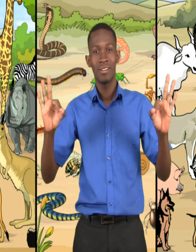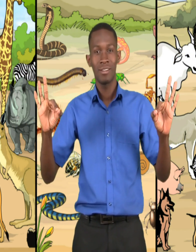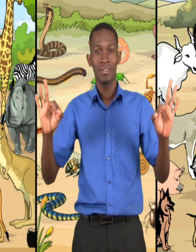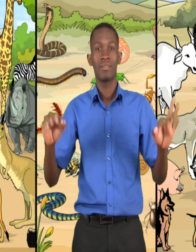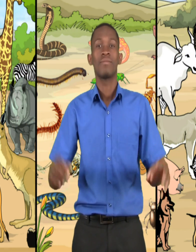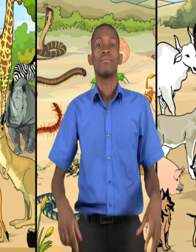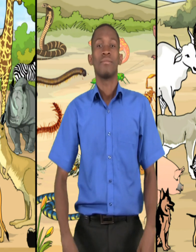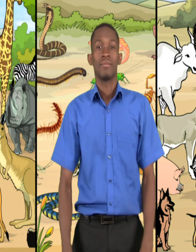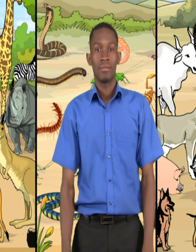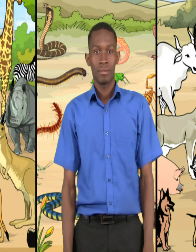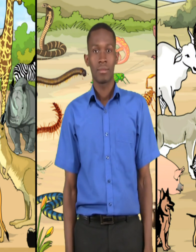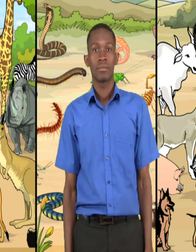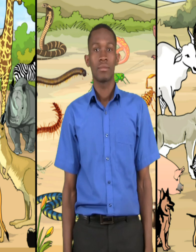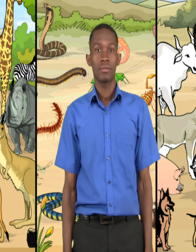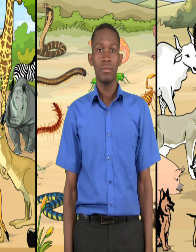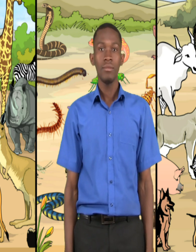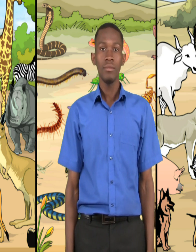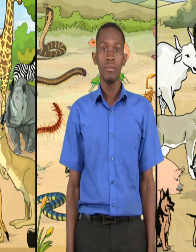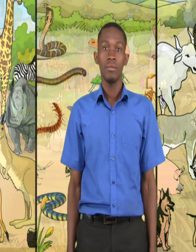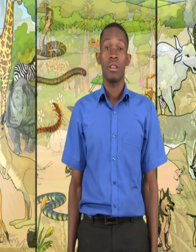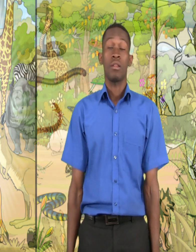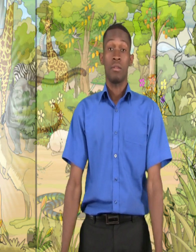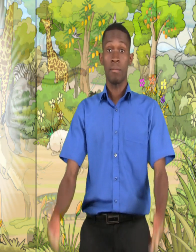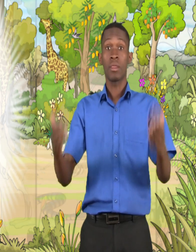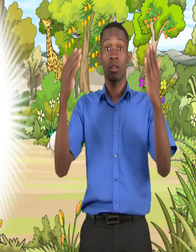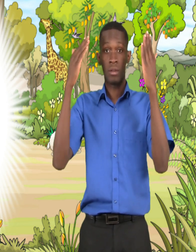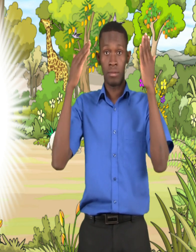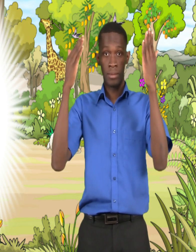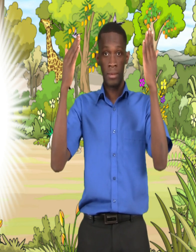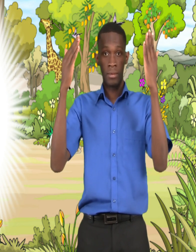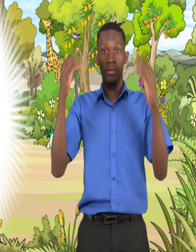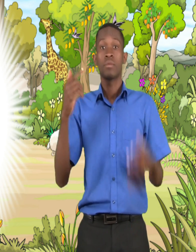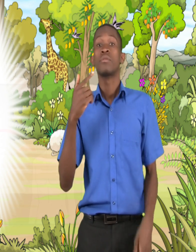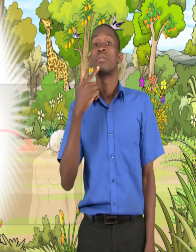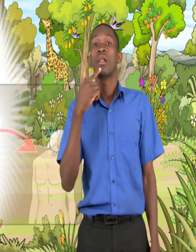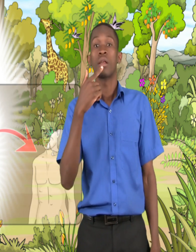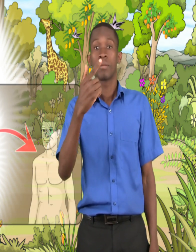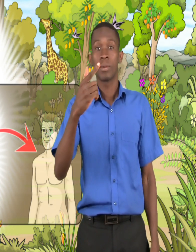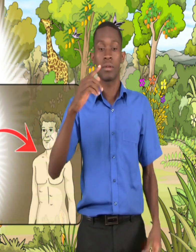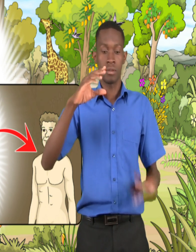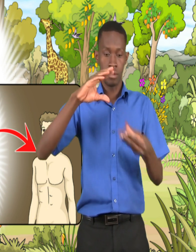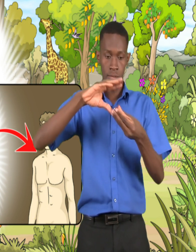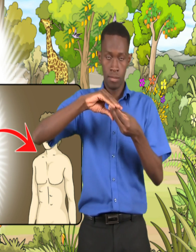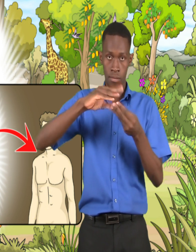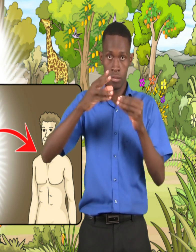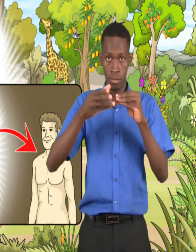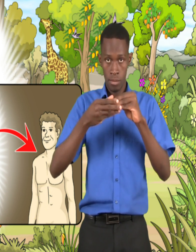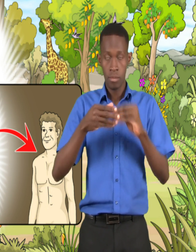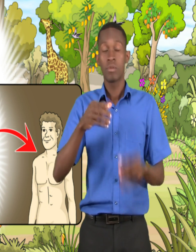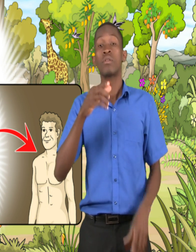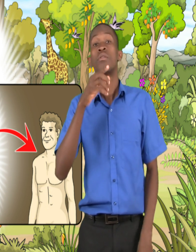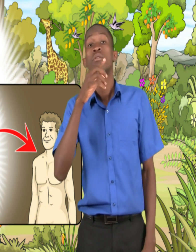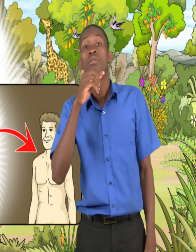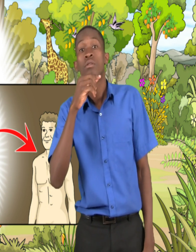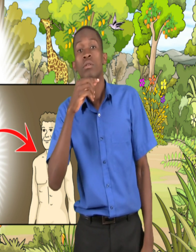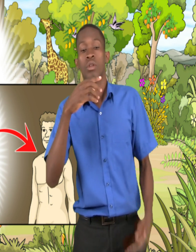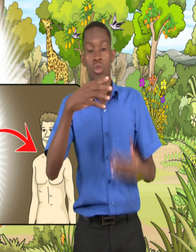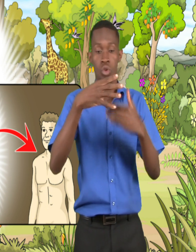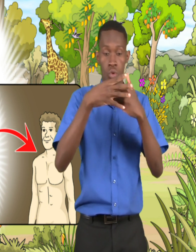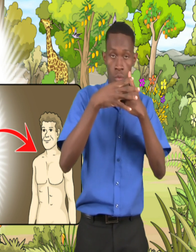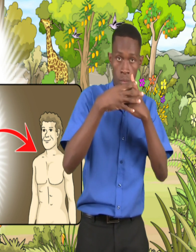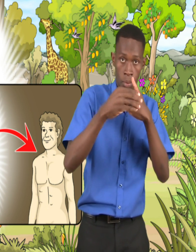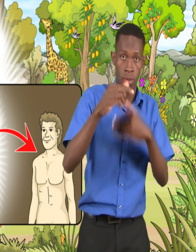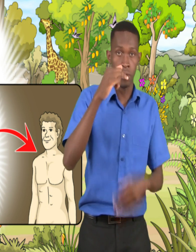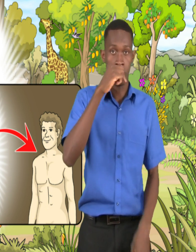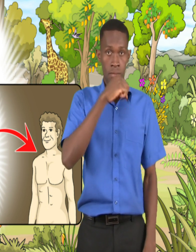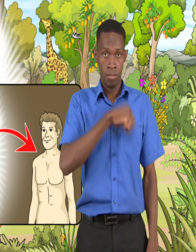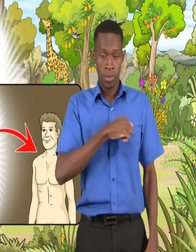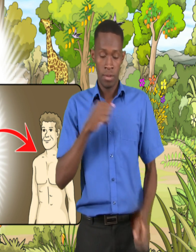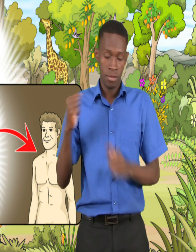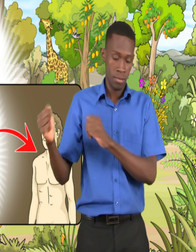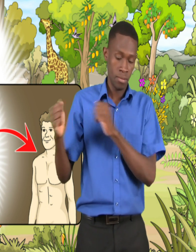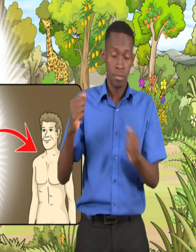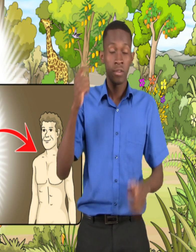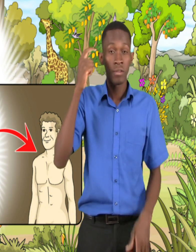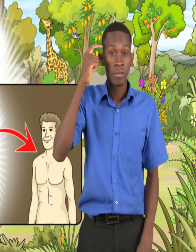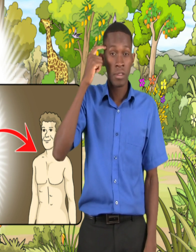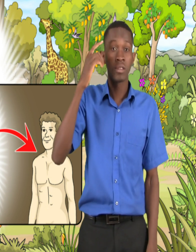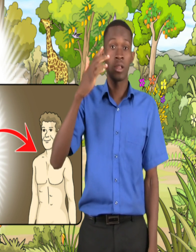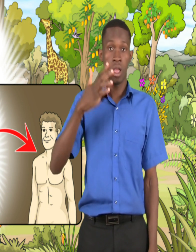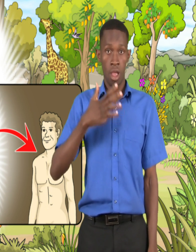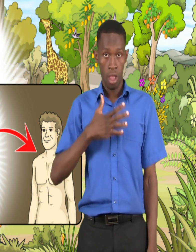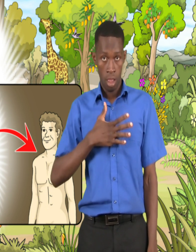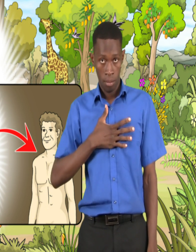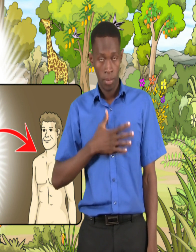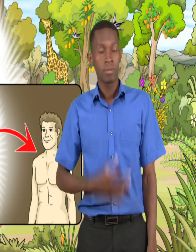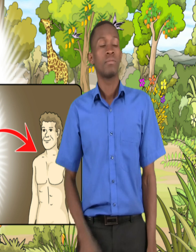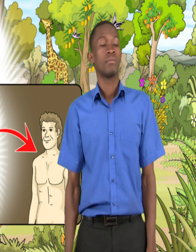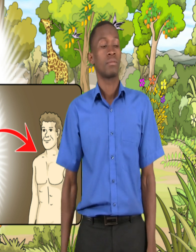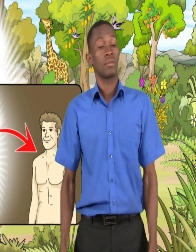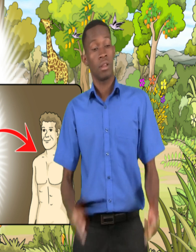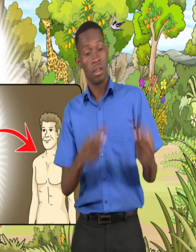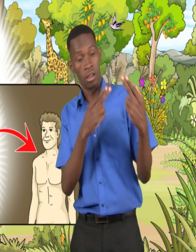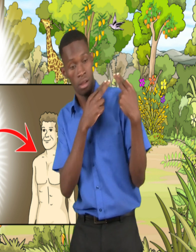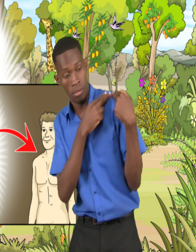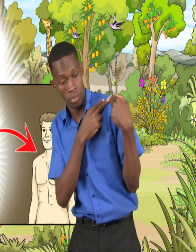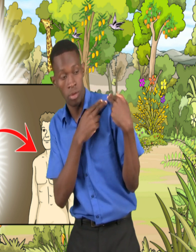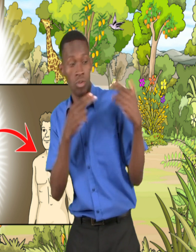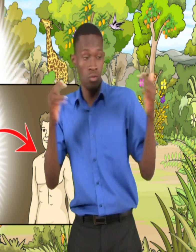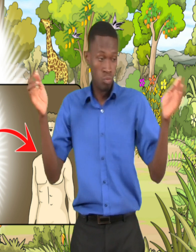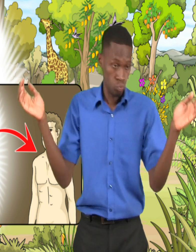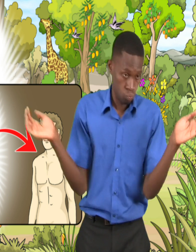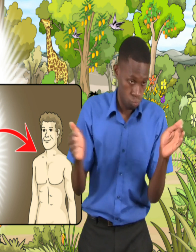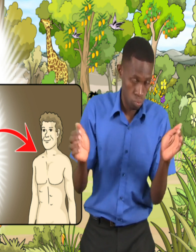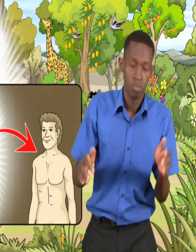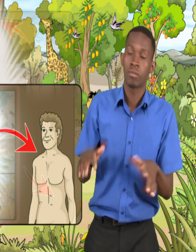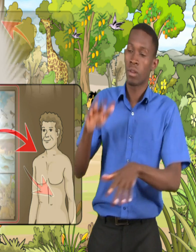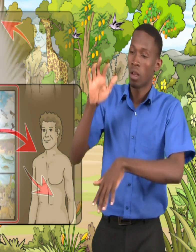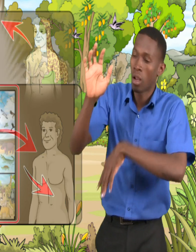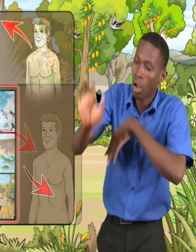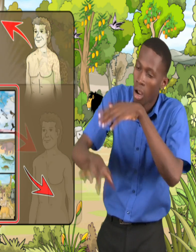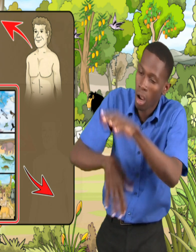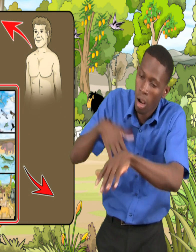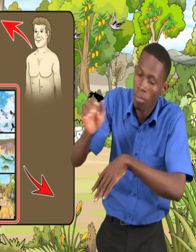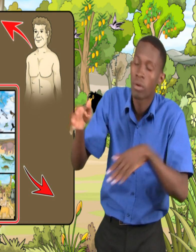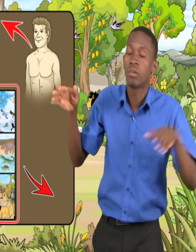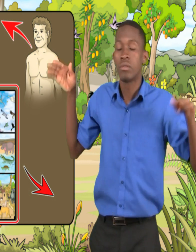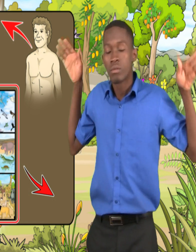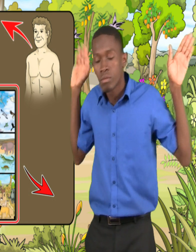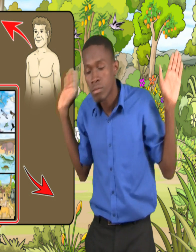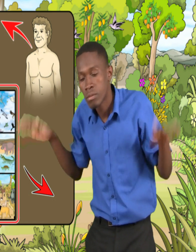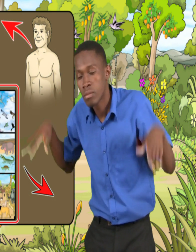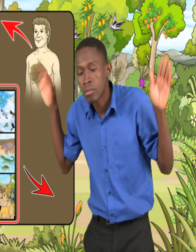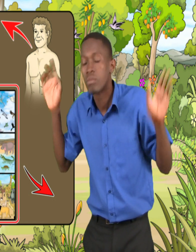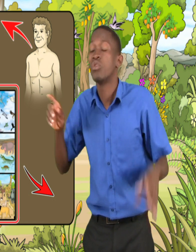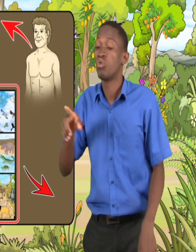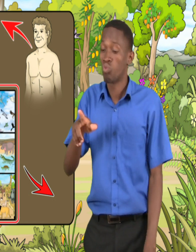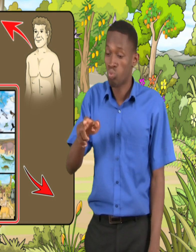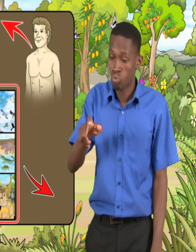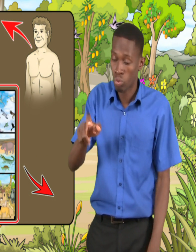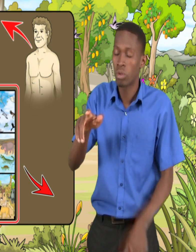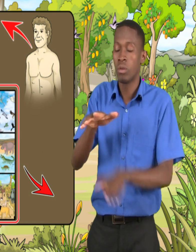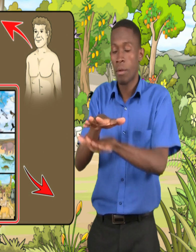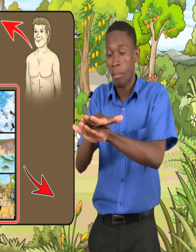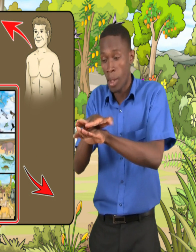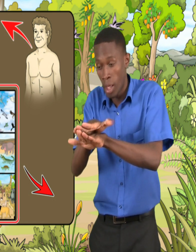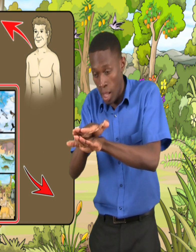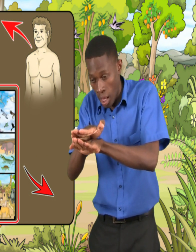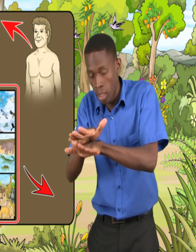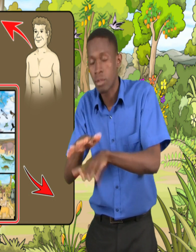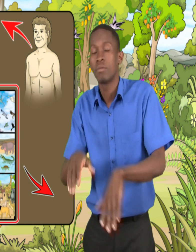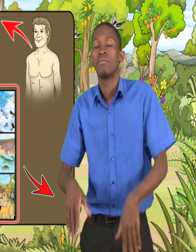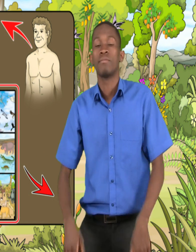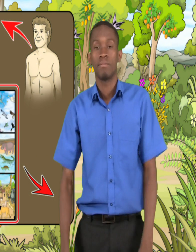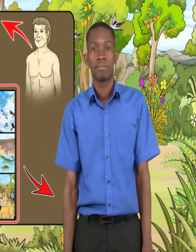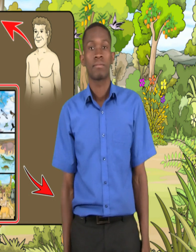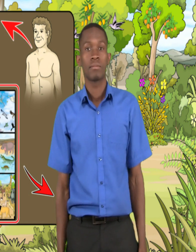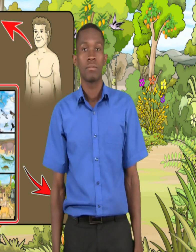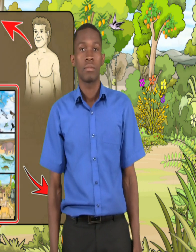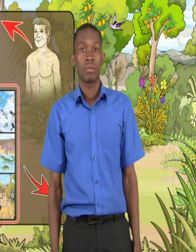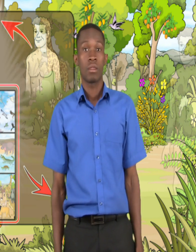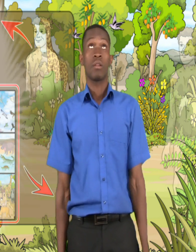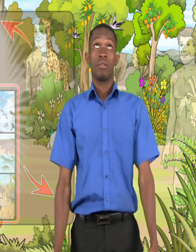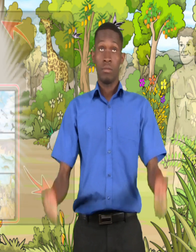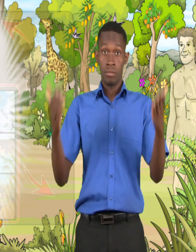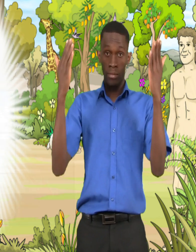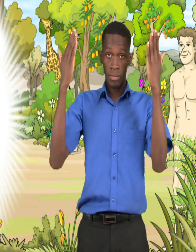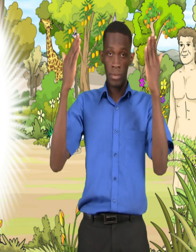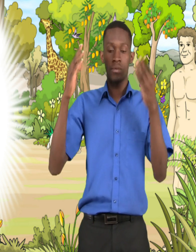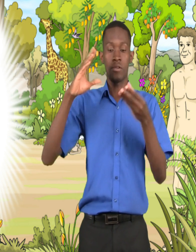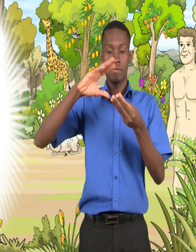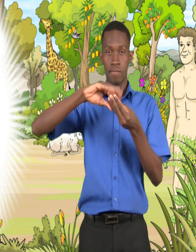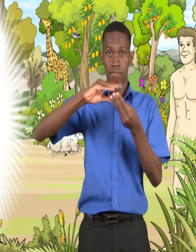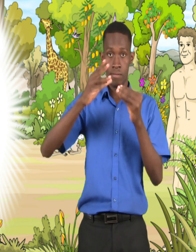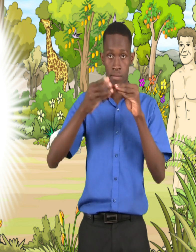Then God said, “Let Us make man in Our image, after Our likeness, to rule over the fish of the sea and the birds of the air, over the livestock, and over all the earth itself and every creature that crawls upon it.” So God created man in His own image; in the image of God He created him;